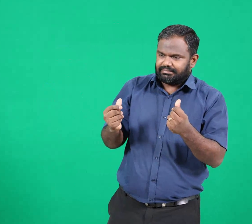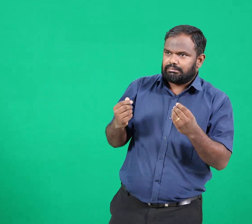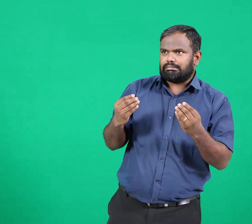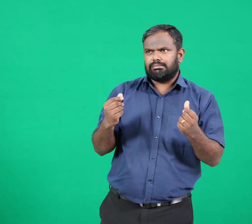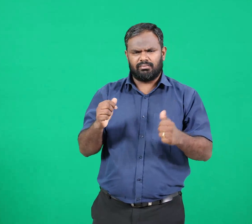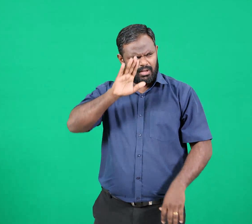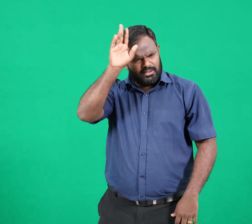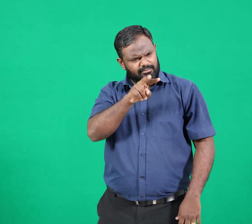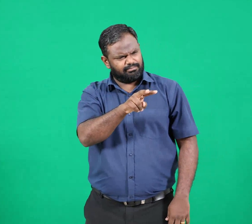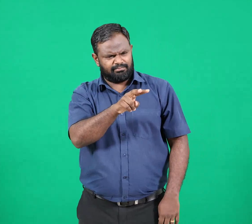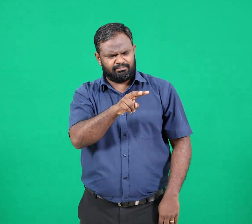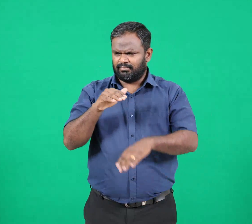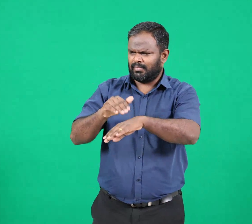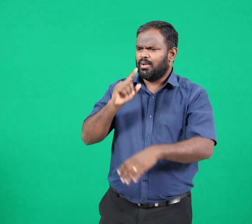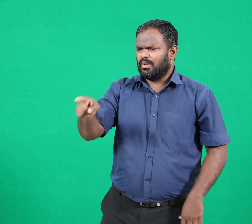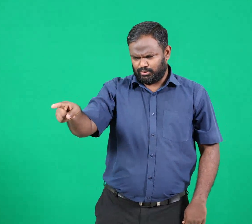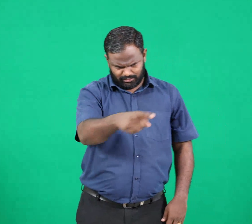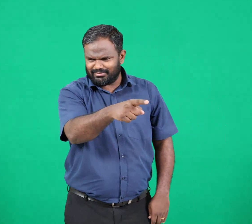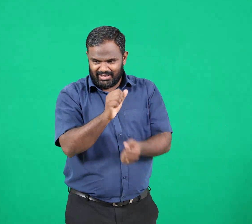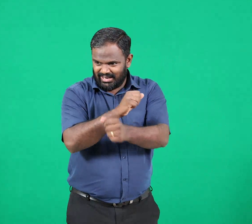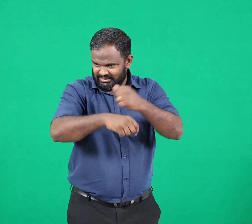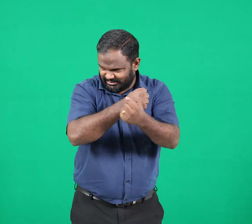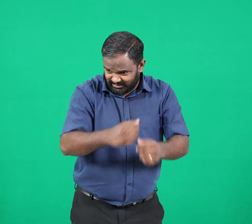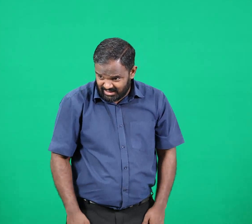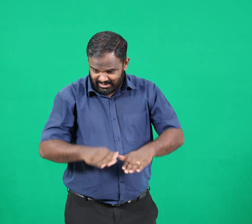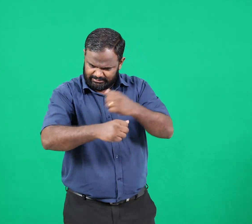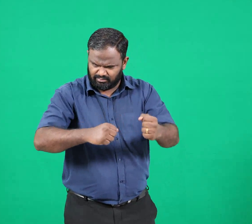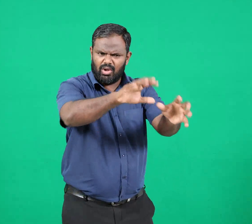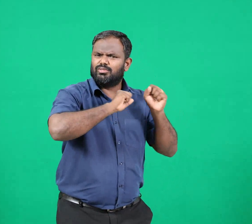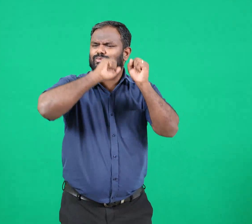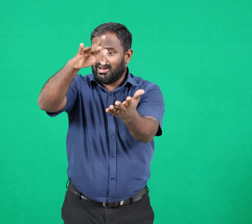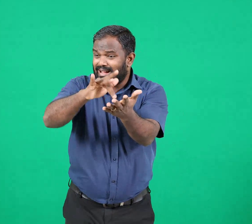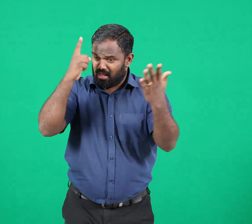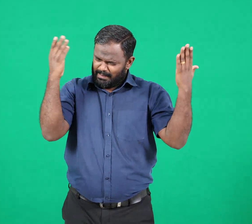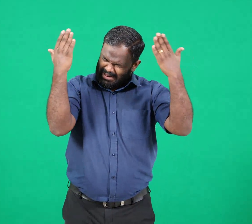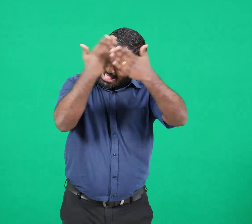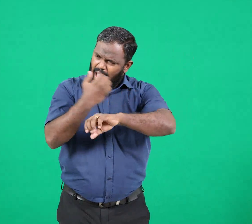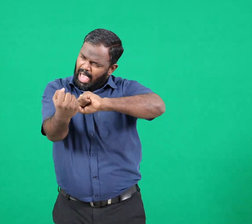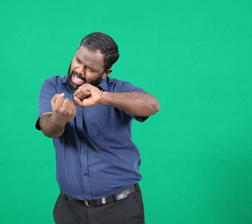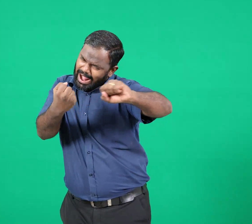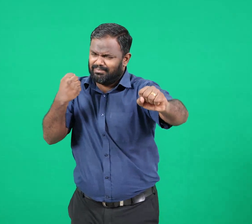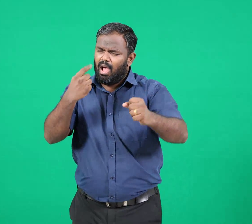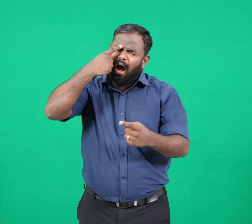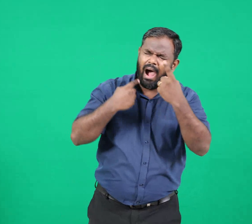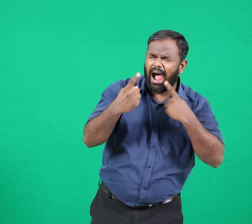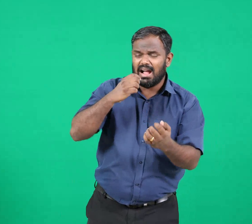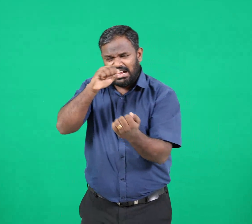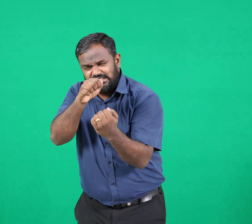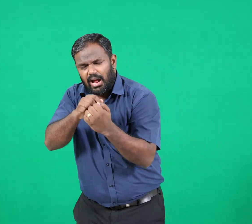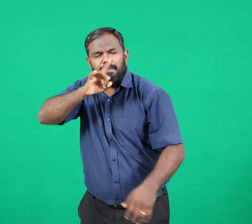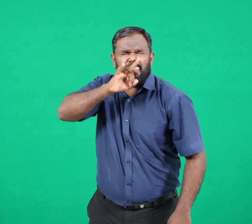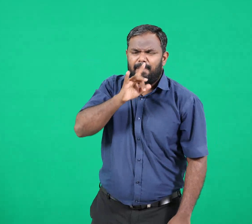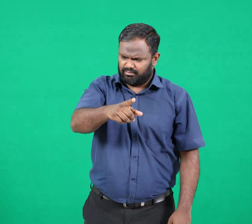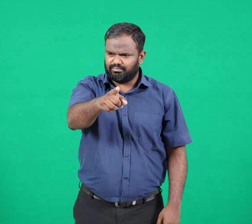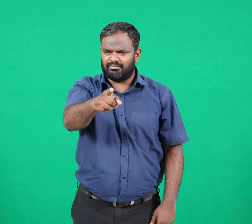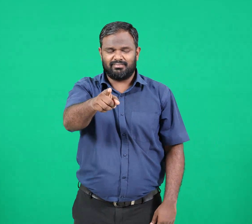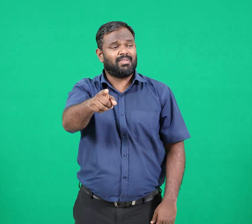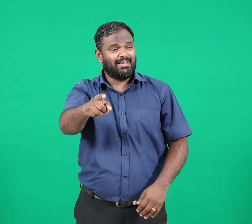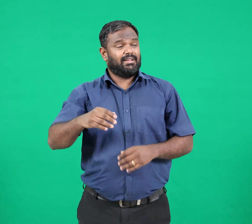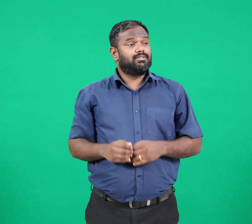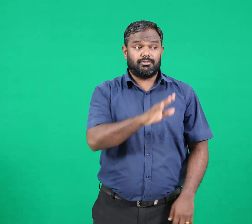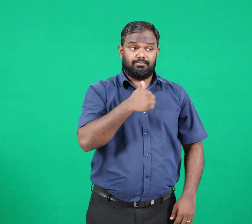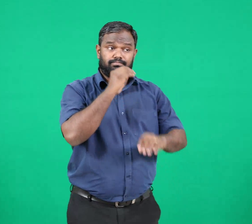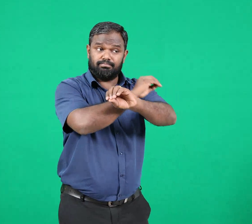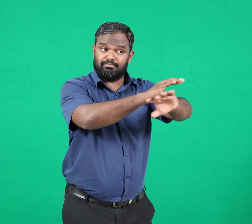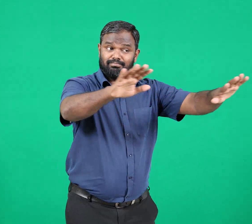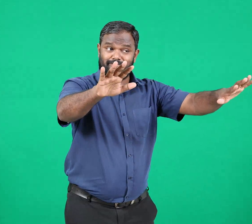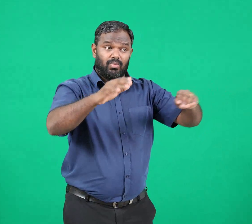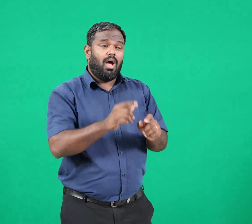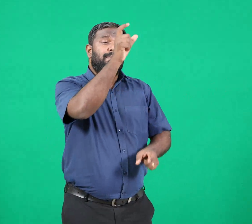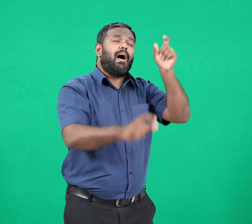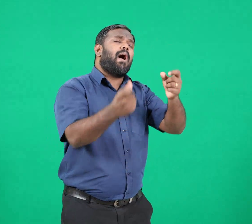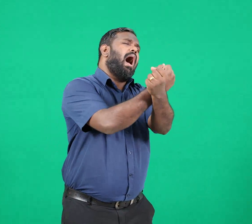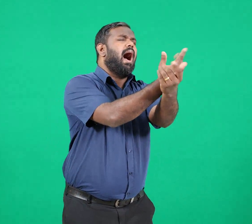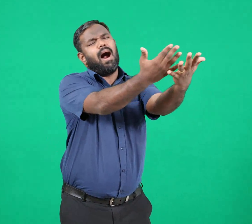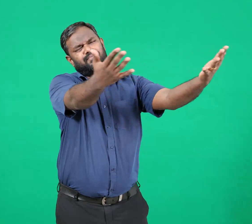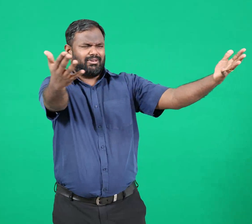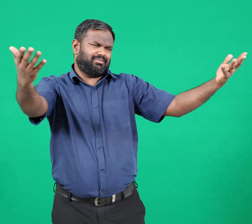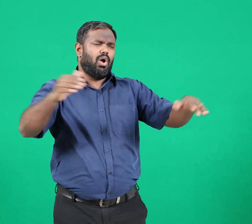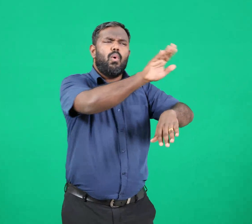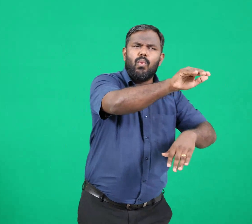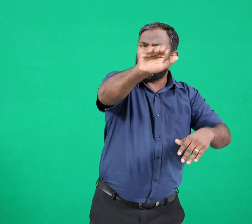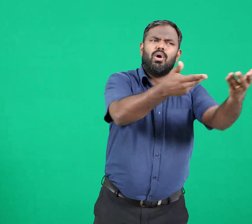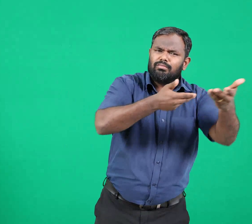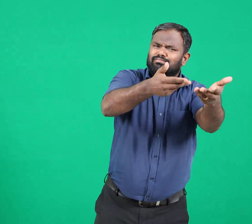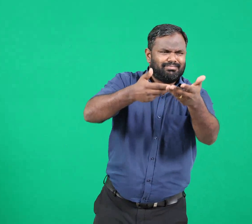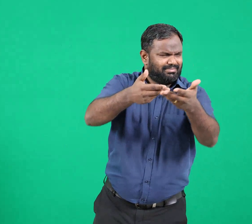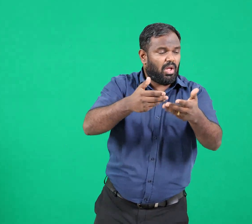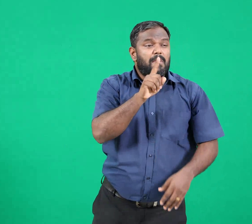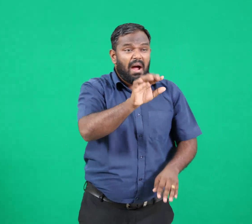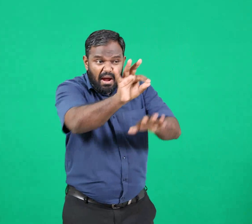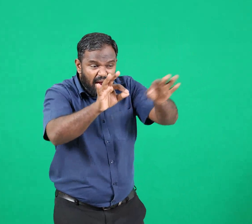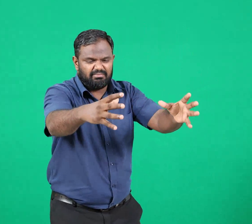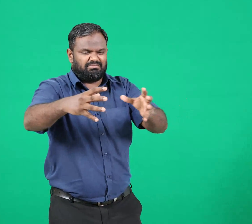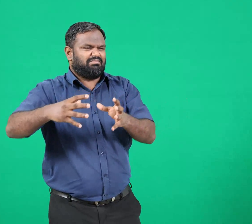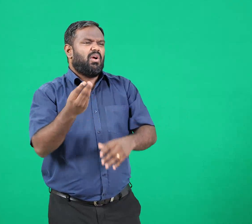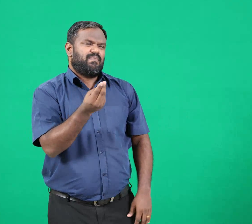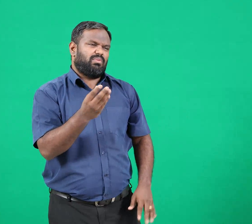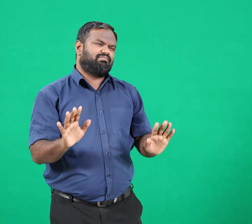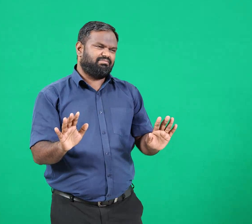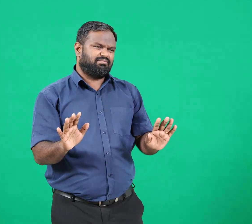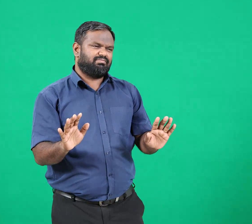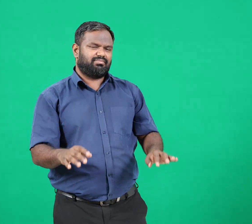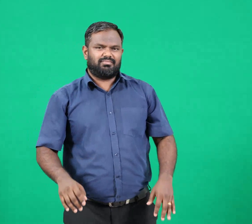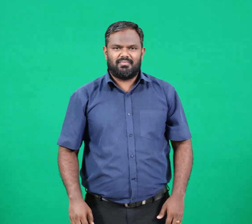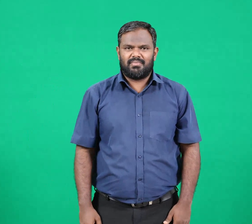Then the king told the servants, ' Tie him hand and foot, and throw him into the outer darkness, where there will be weeping and gnashing of teeth.'